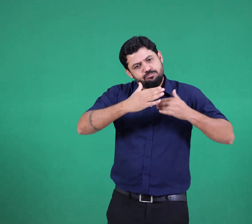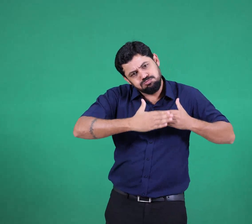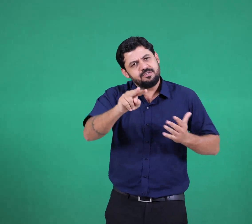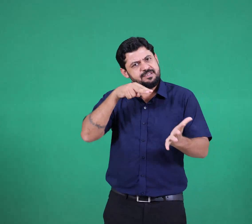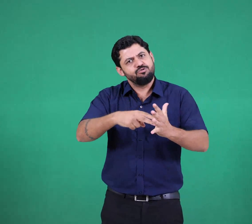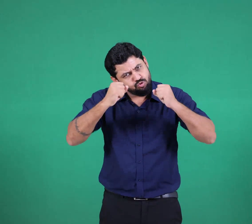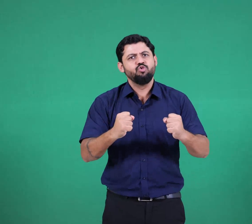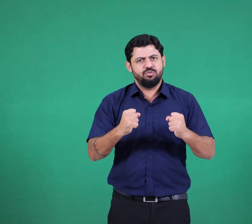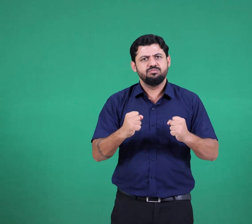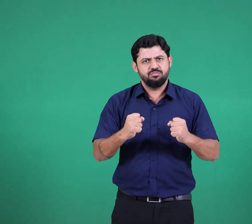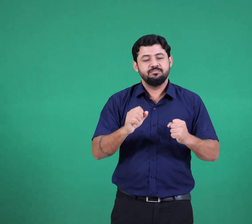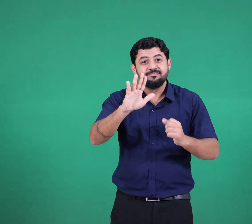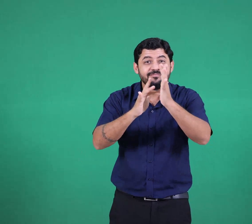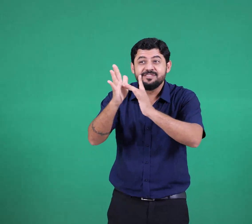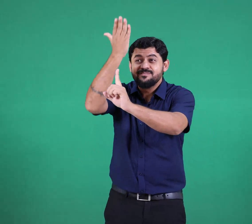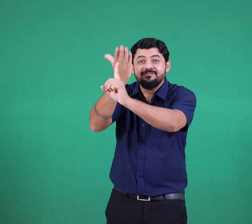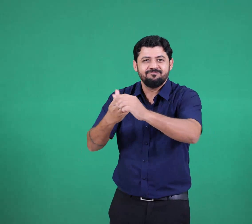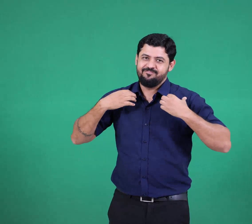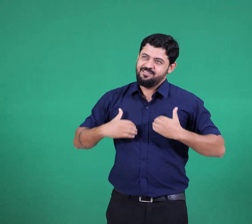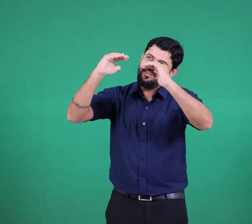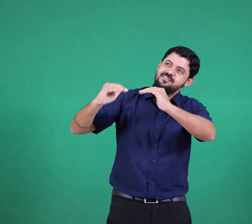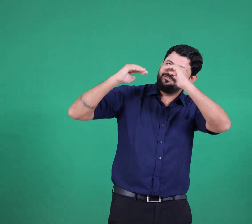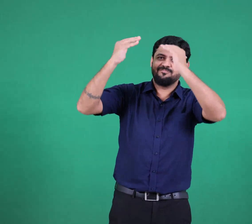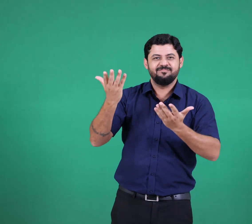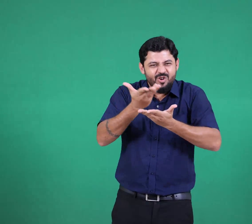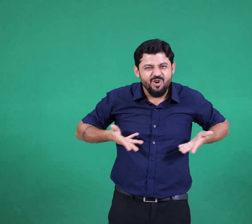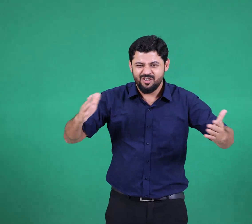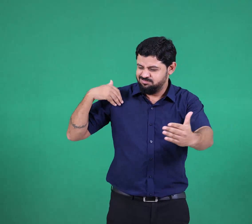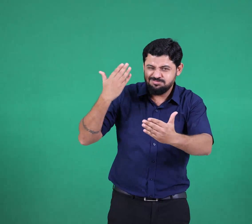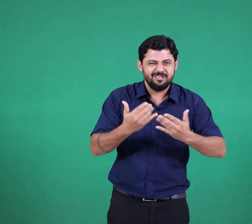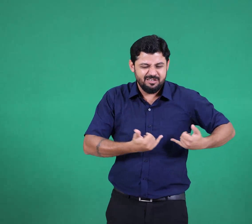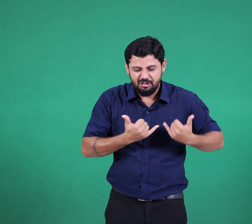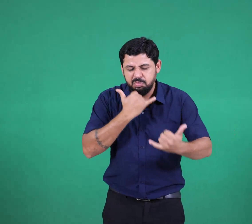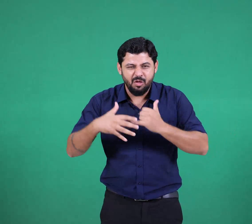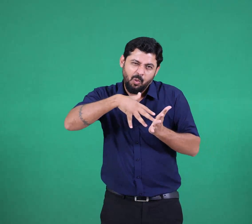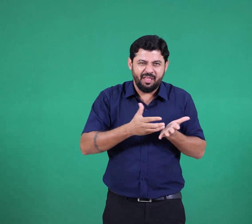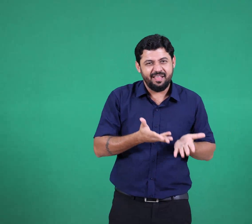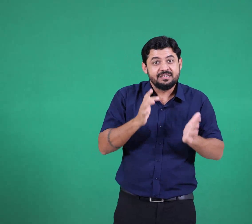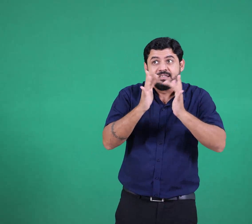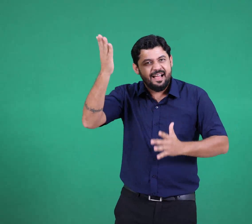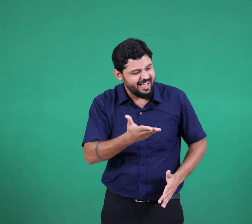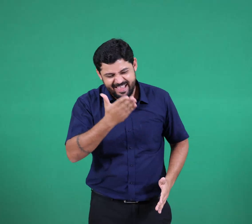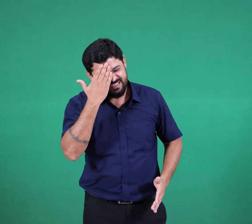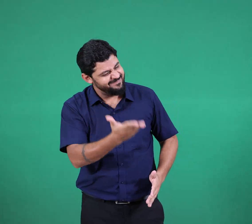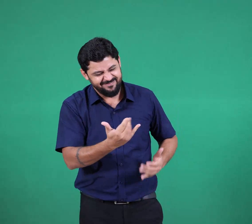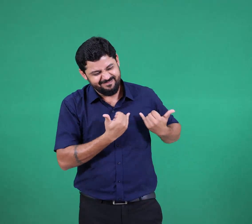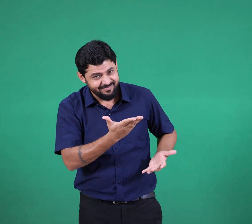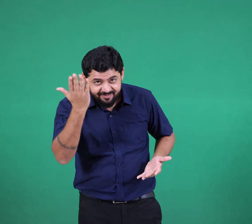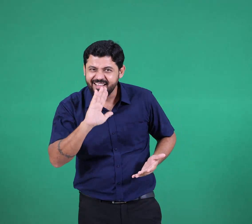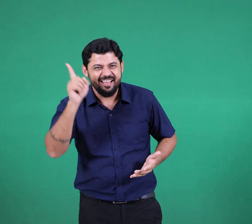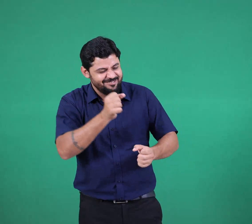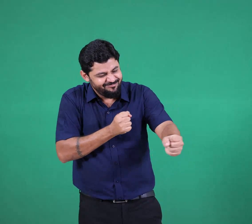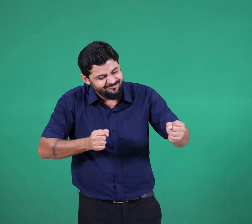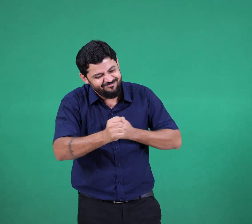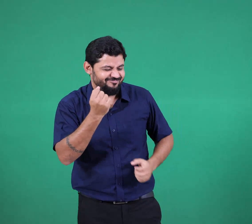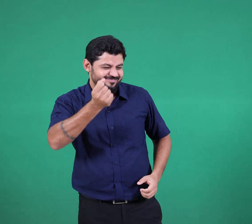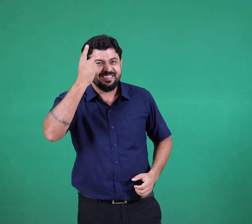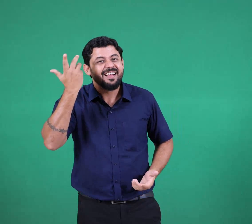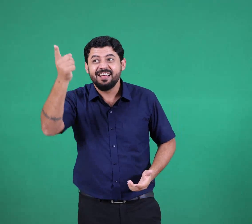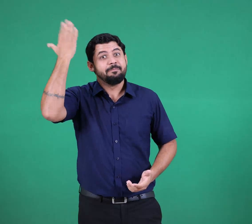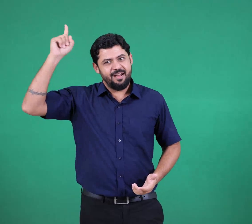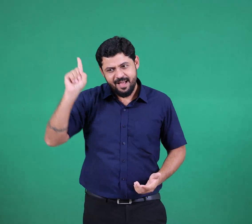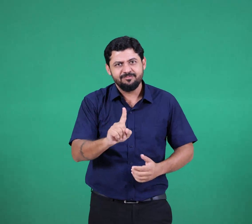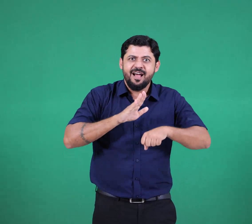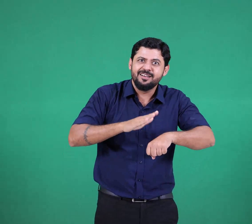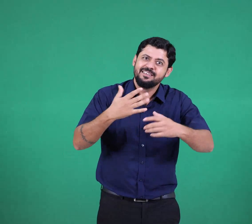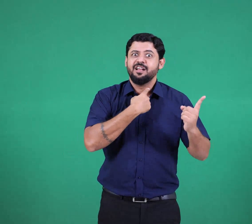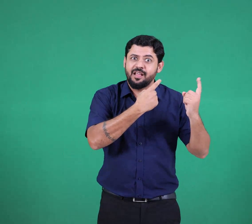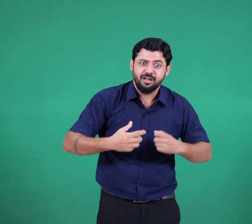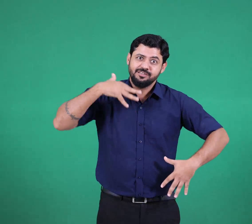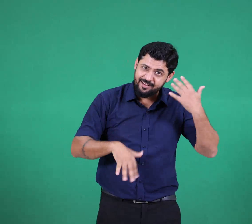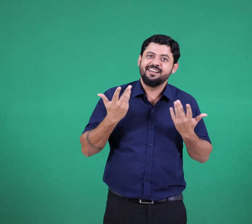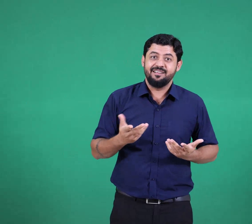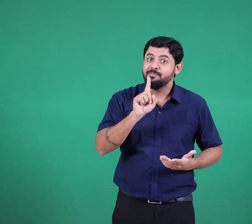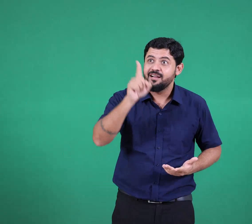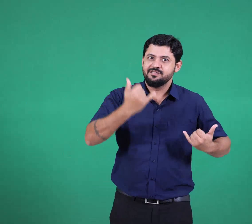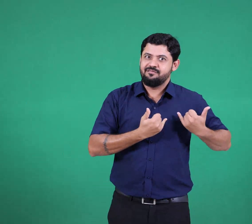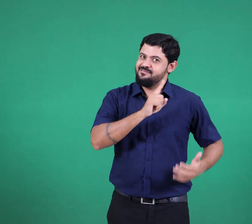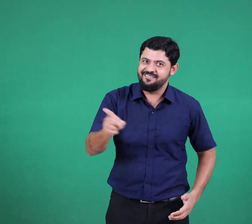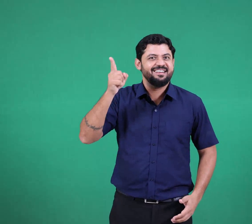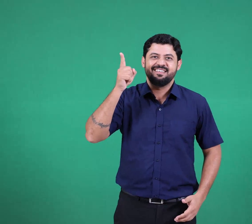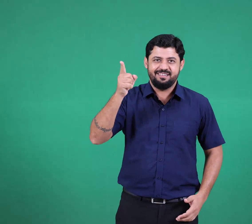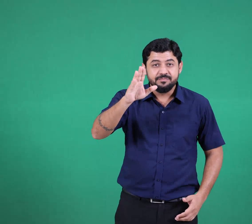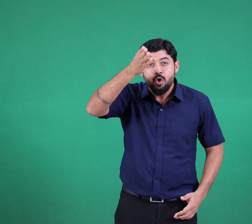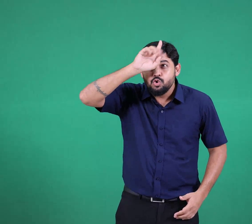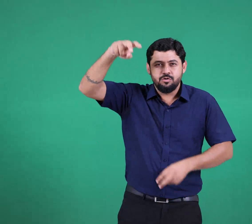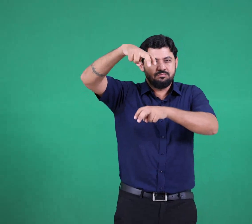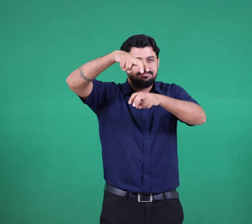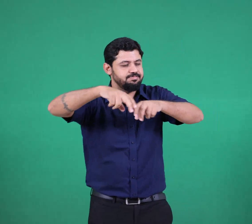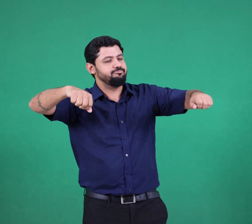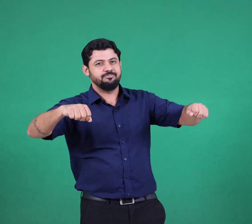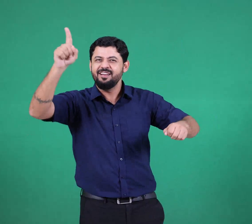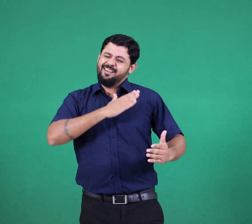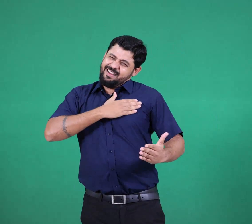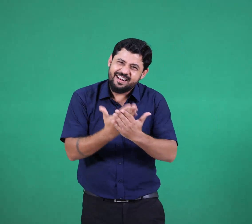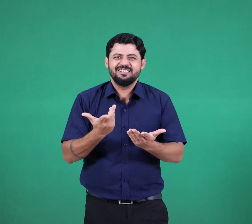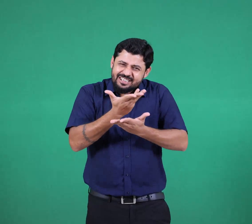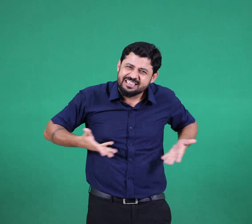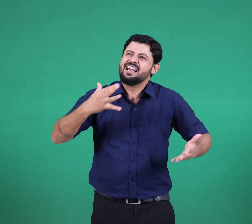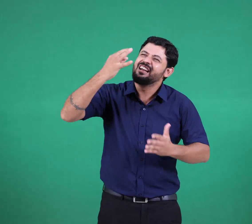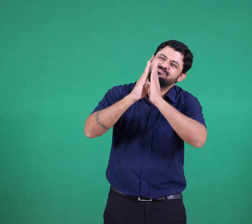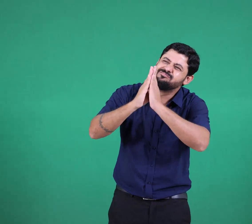For we do not have a high priest who is unable to sympathize with our weaknesses, but we have one who was tempted in every way that we are, yet was without sin.